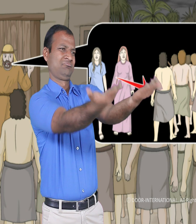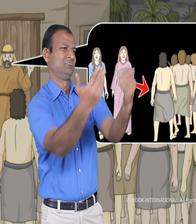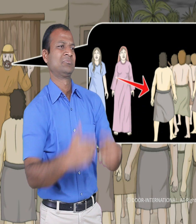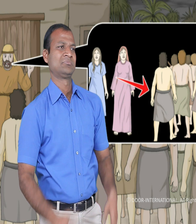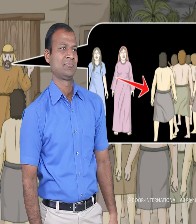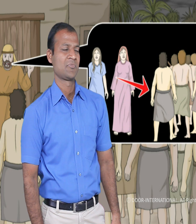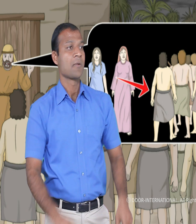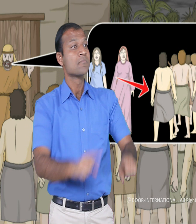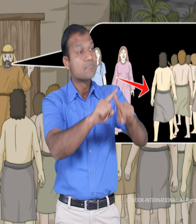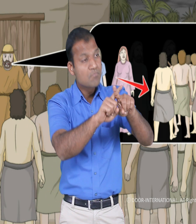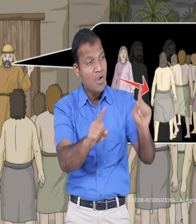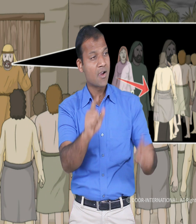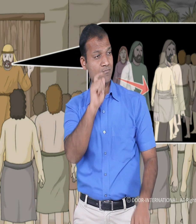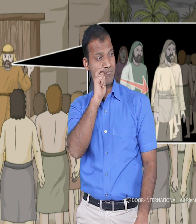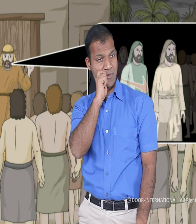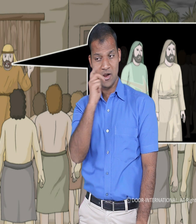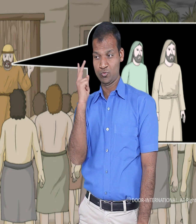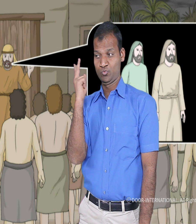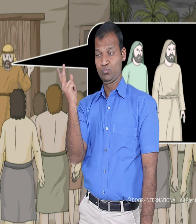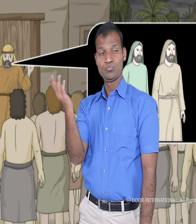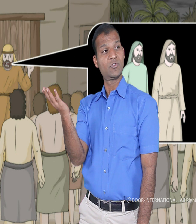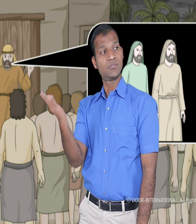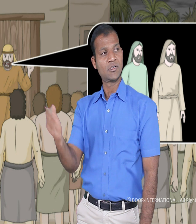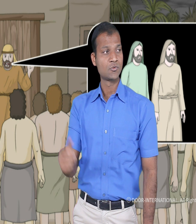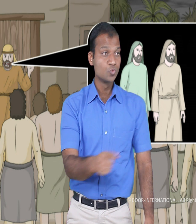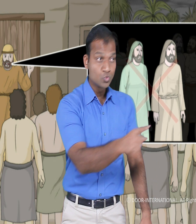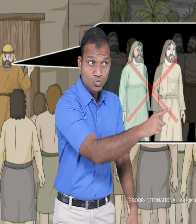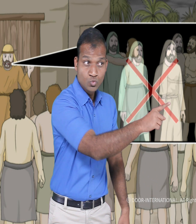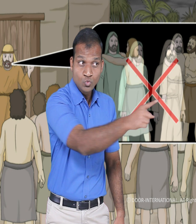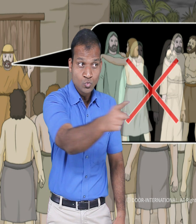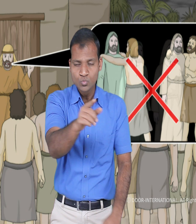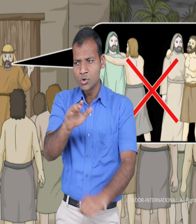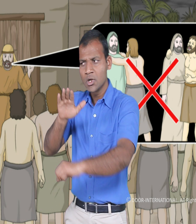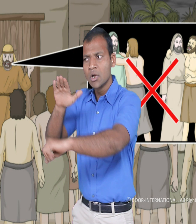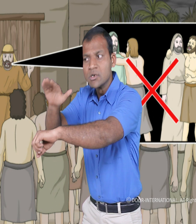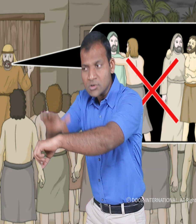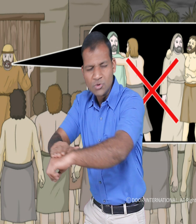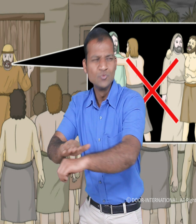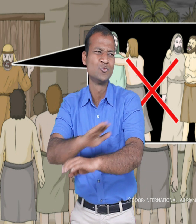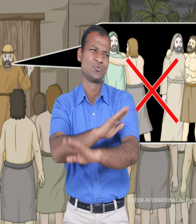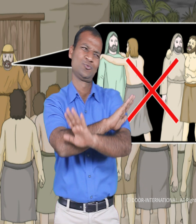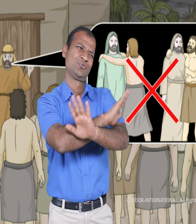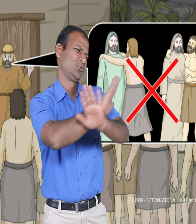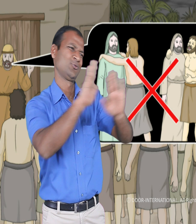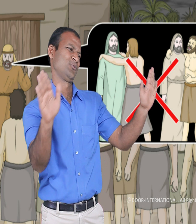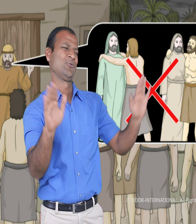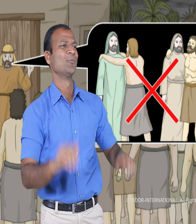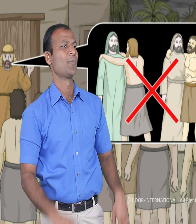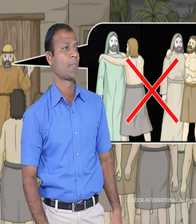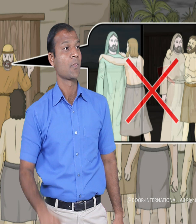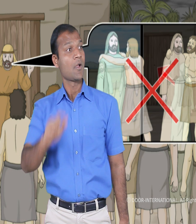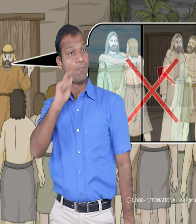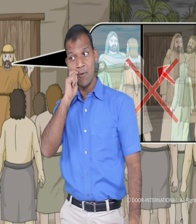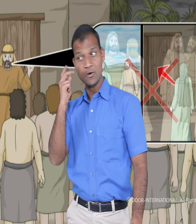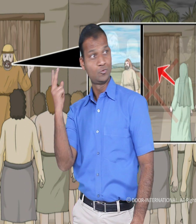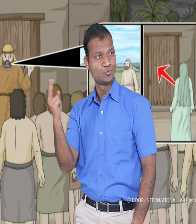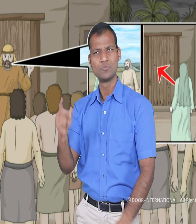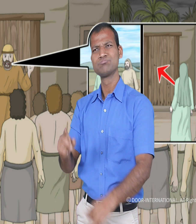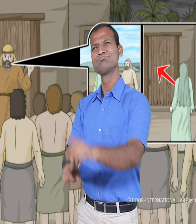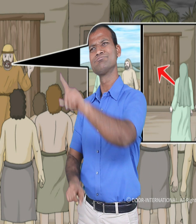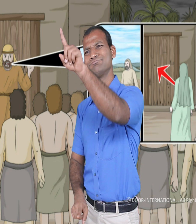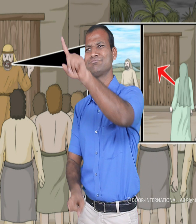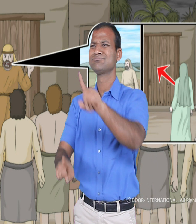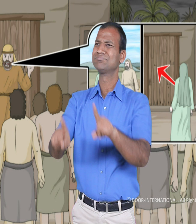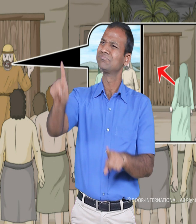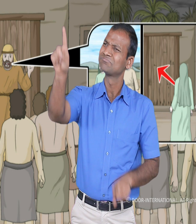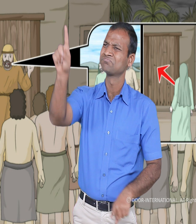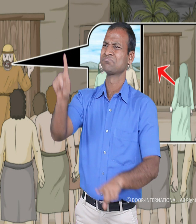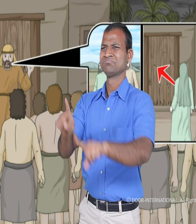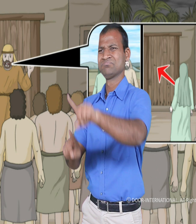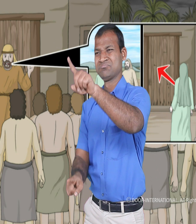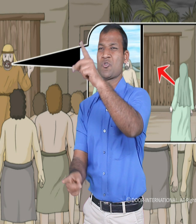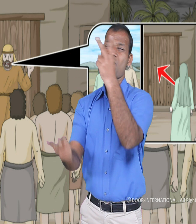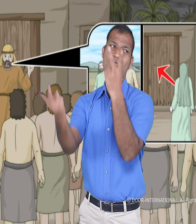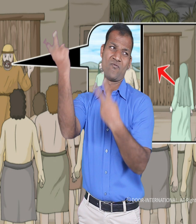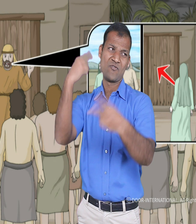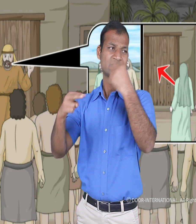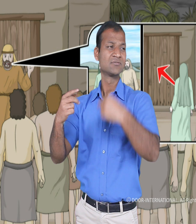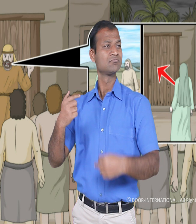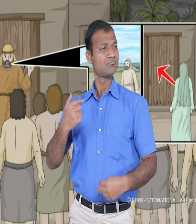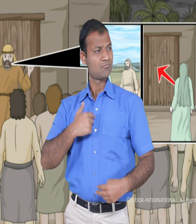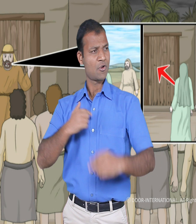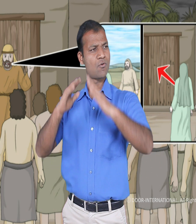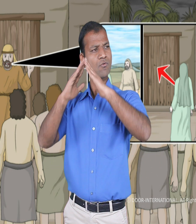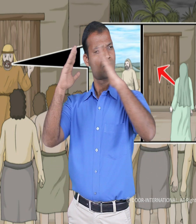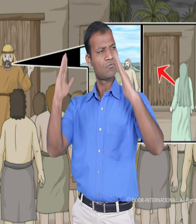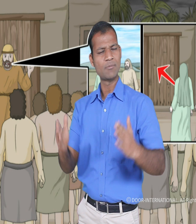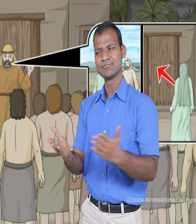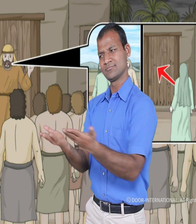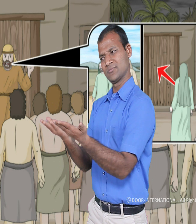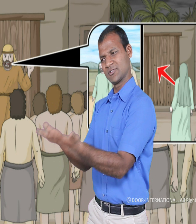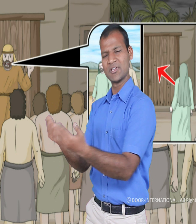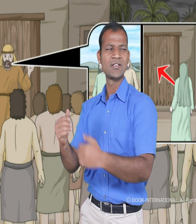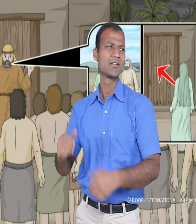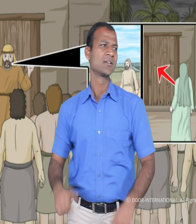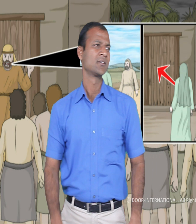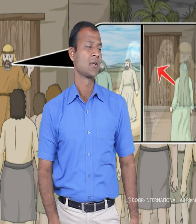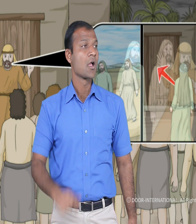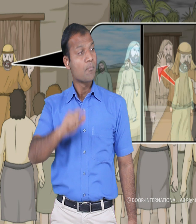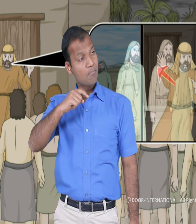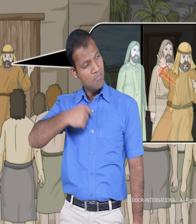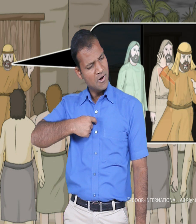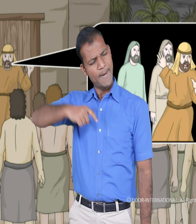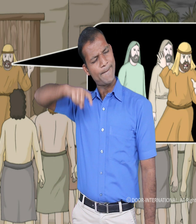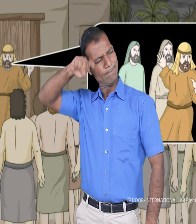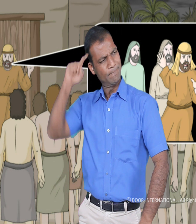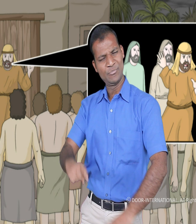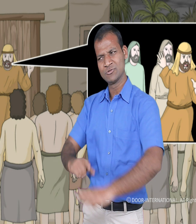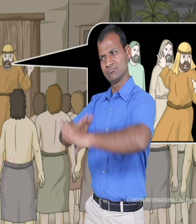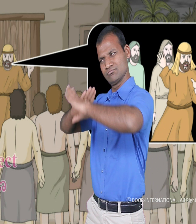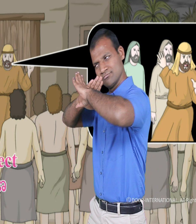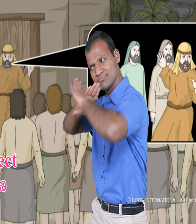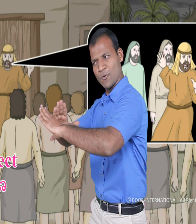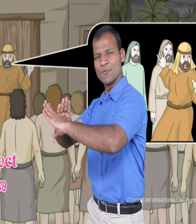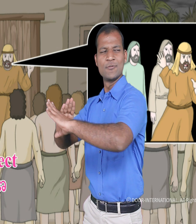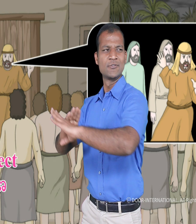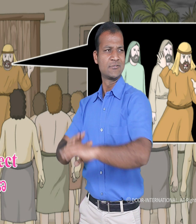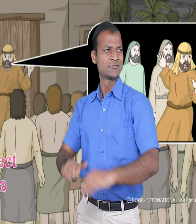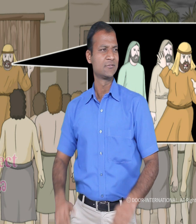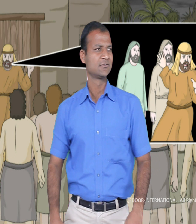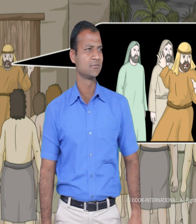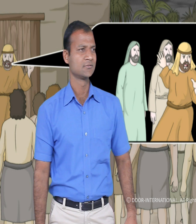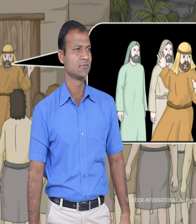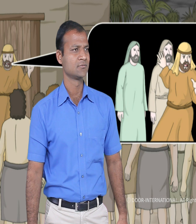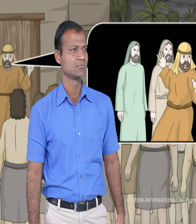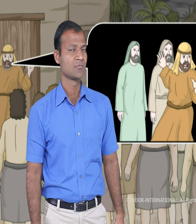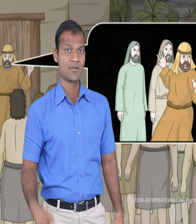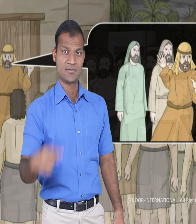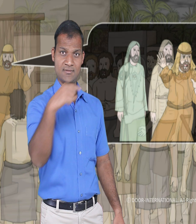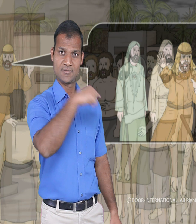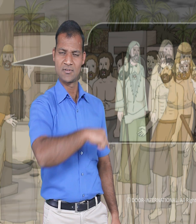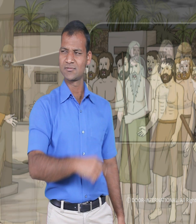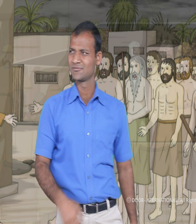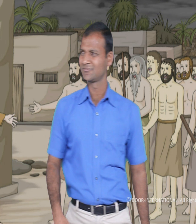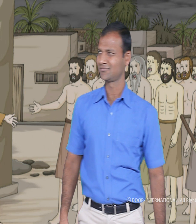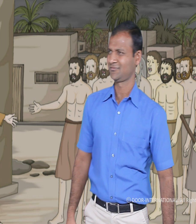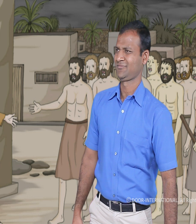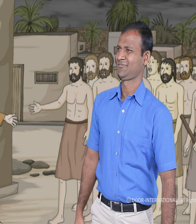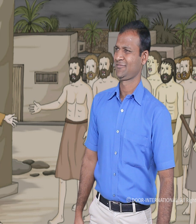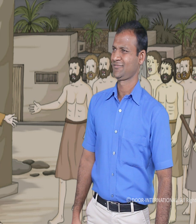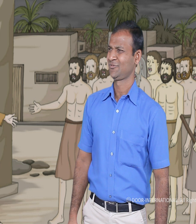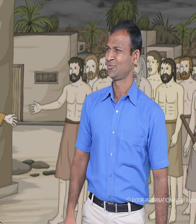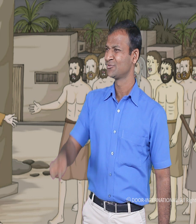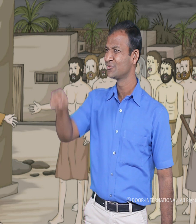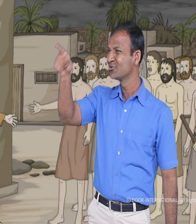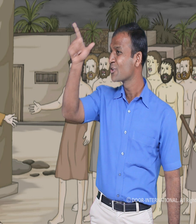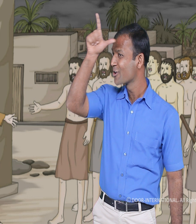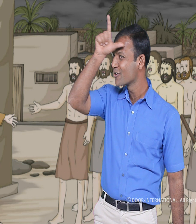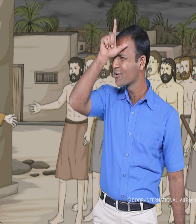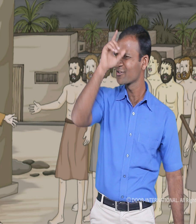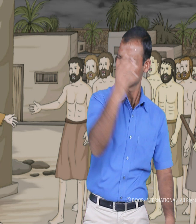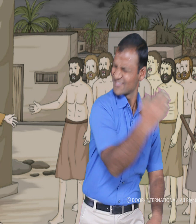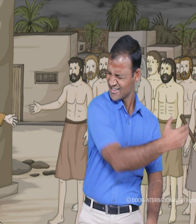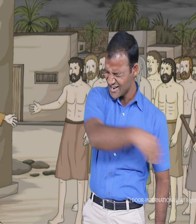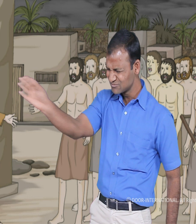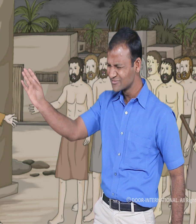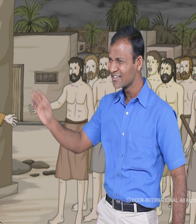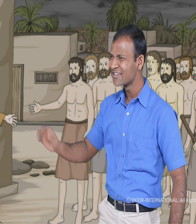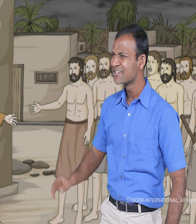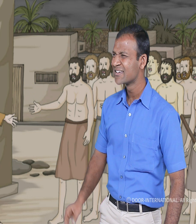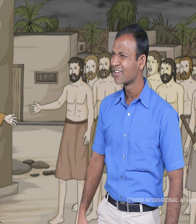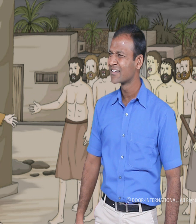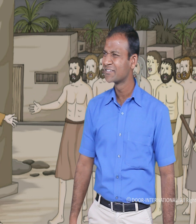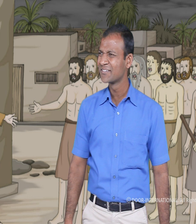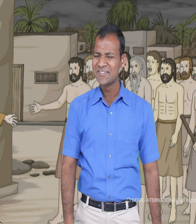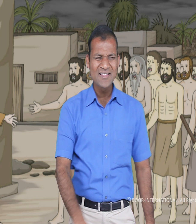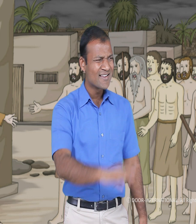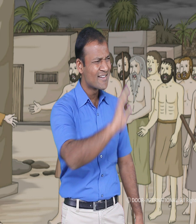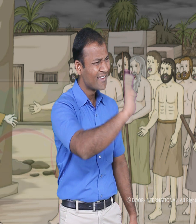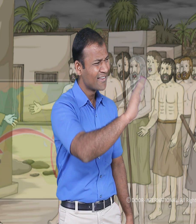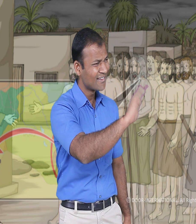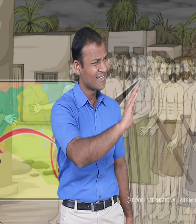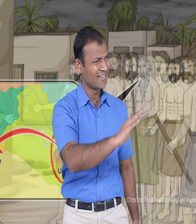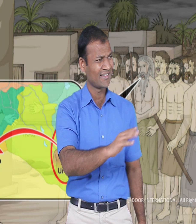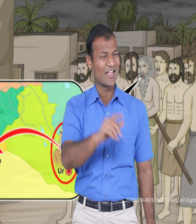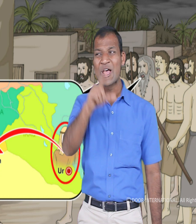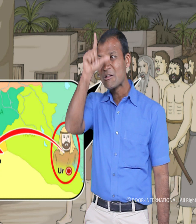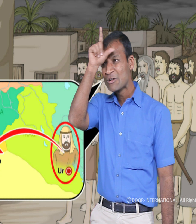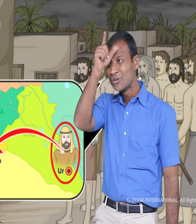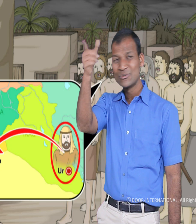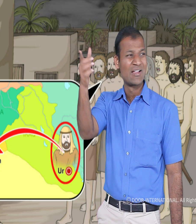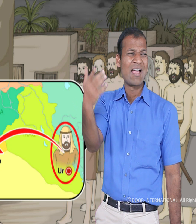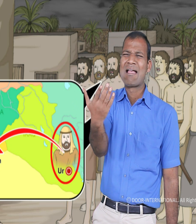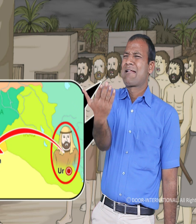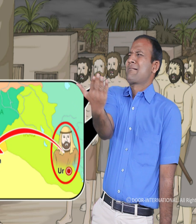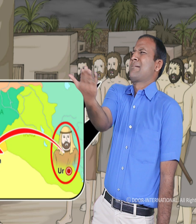But do not do anything to these men, for they have come under the protection of my roof.” “Get out of the way!” they replied.